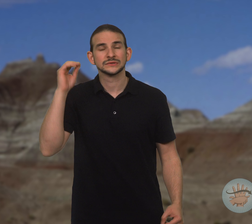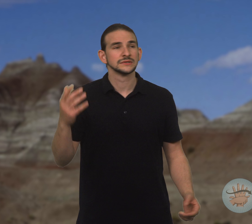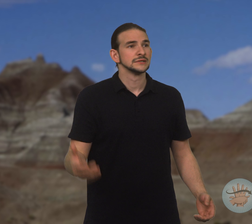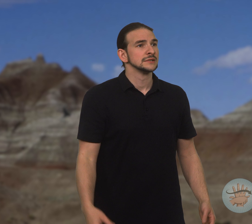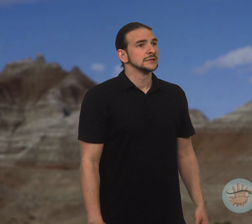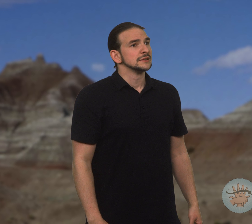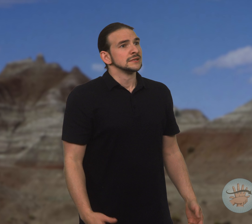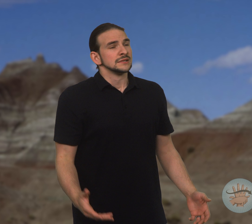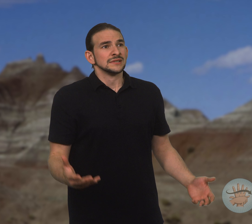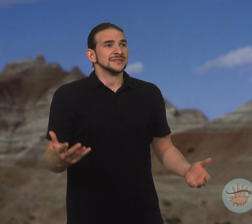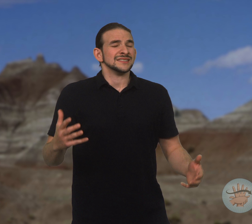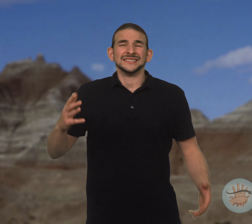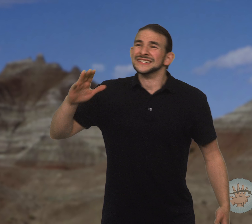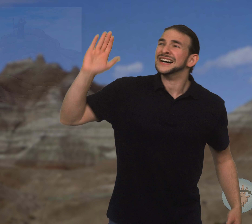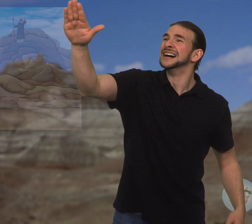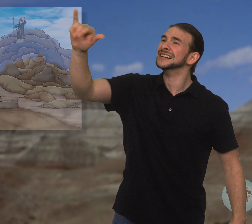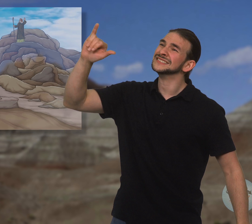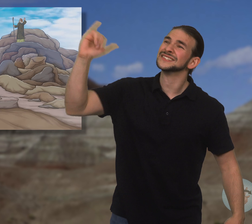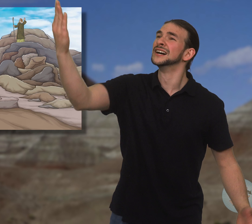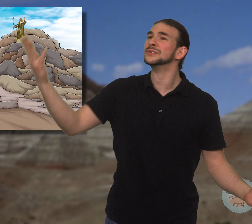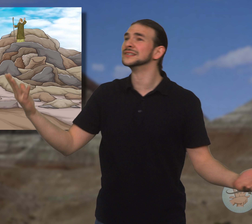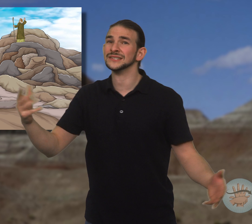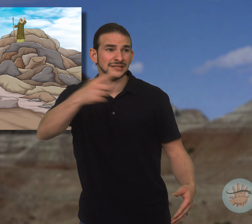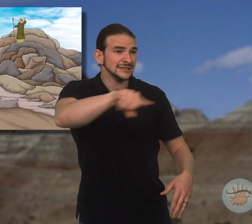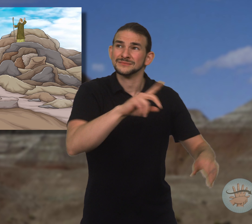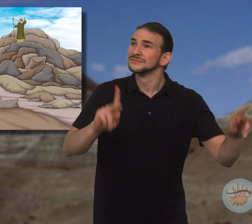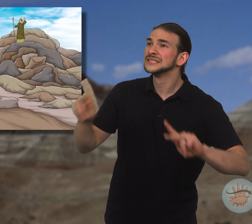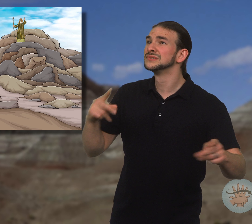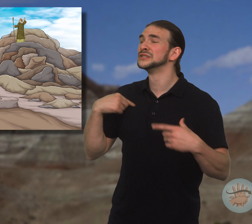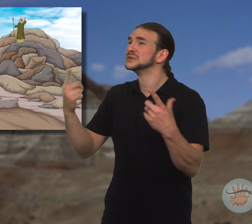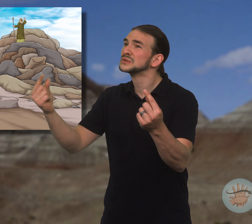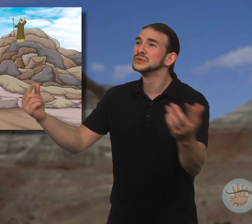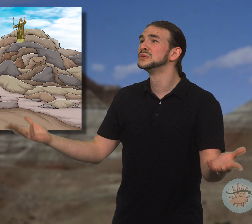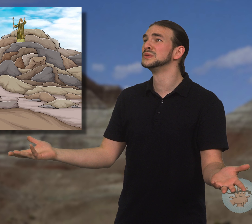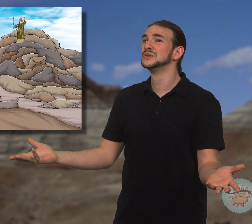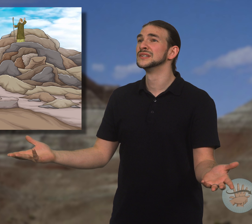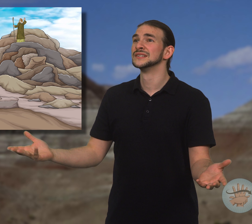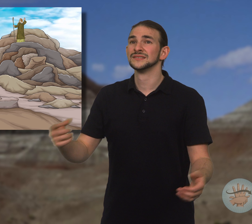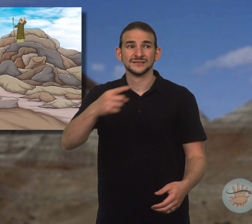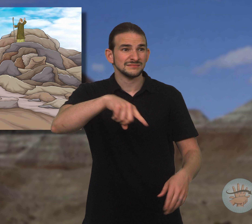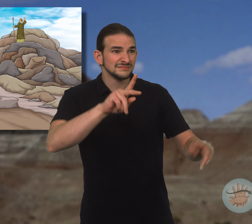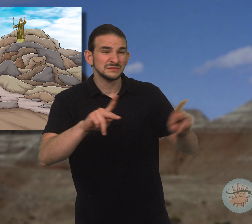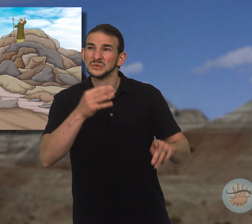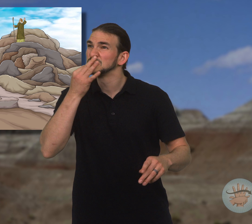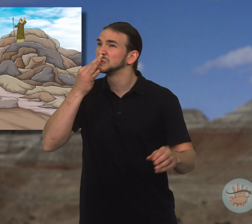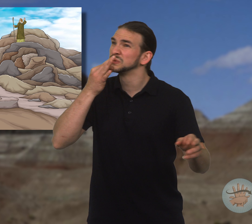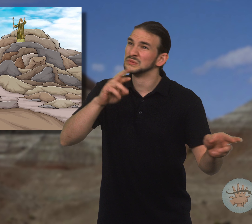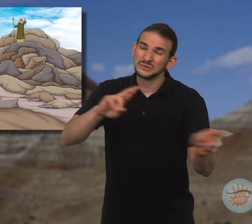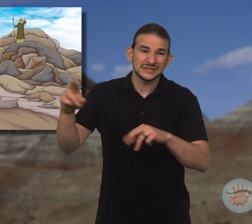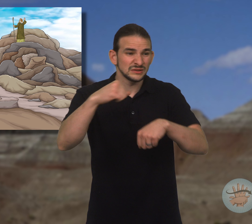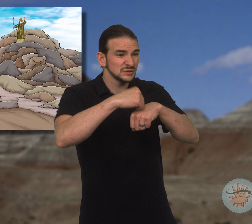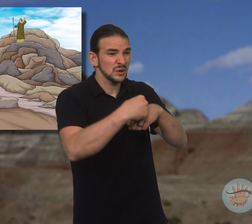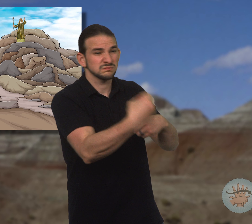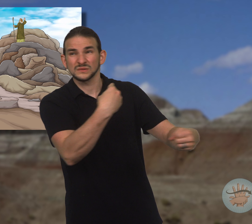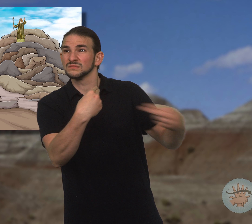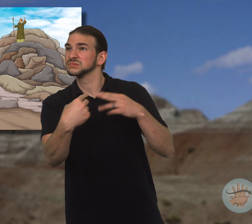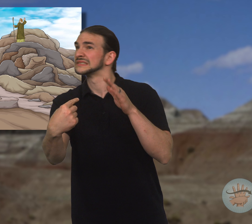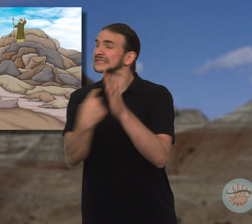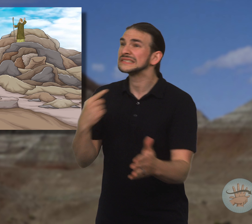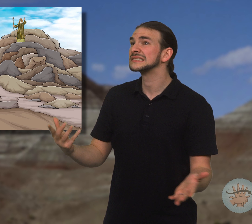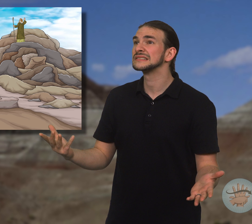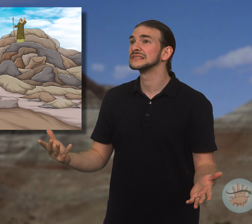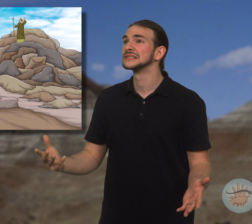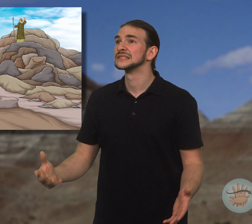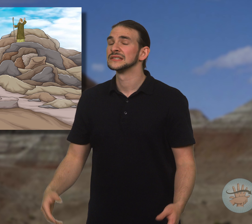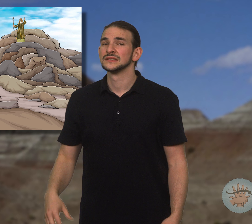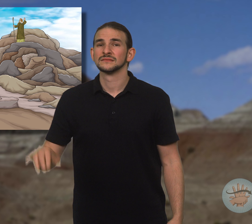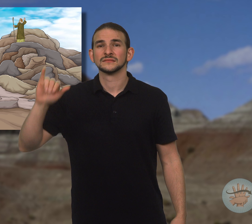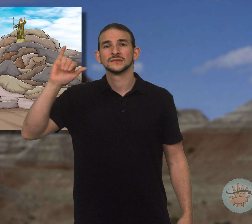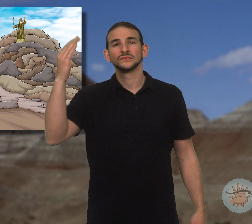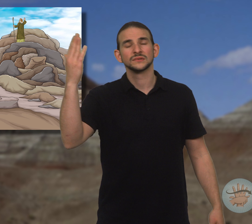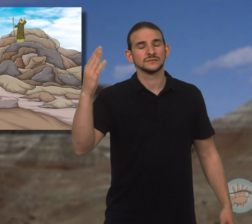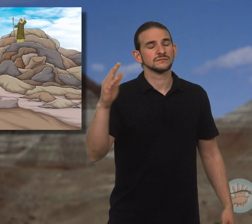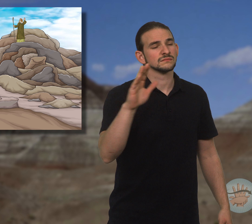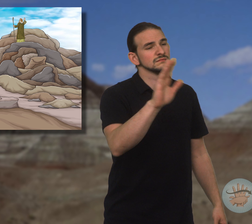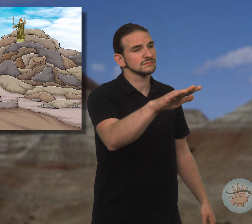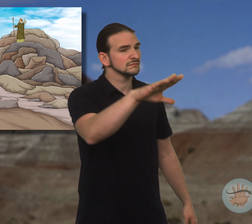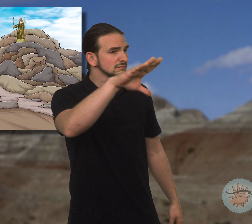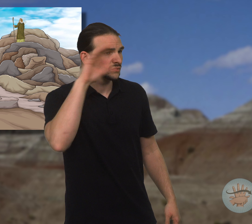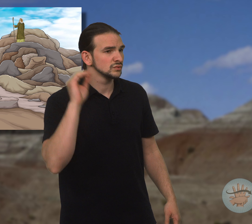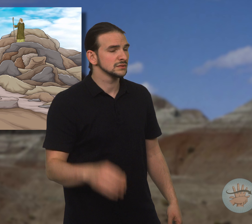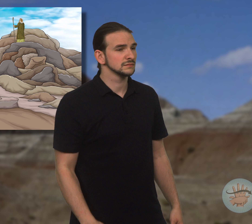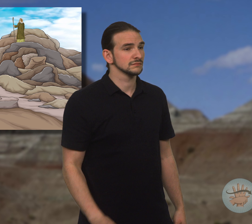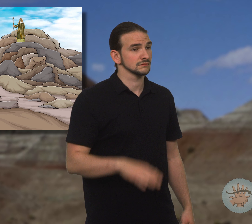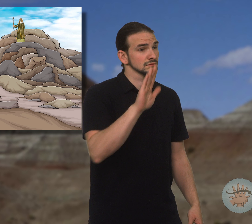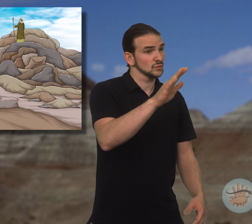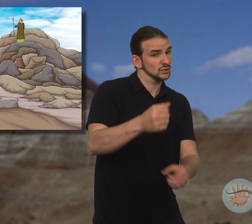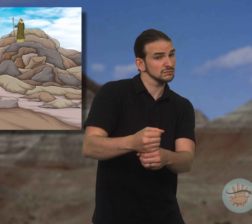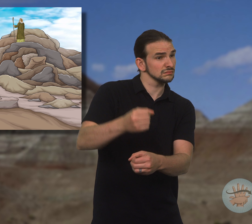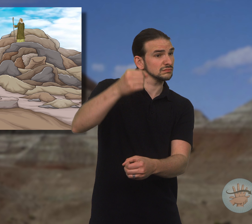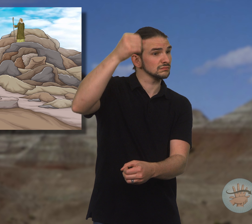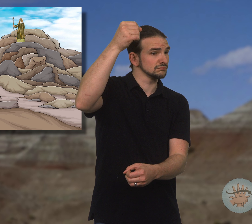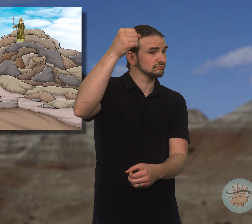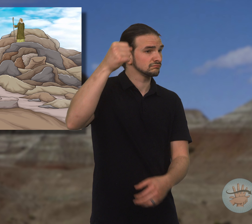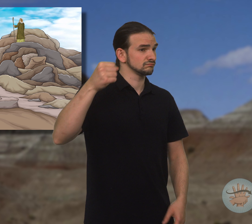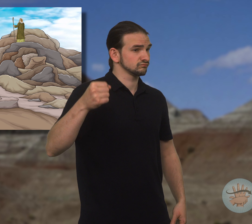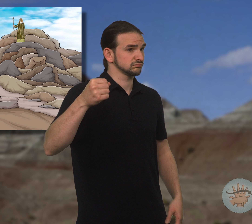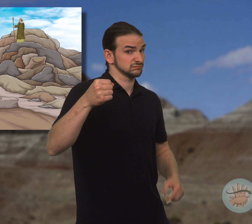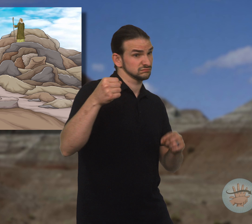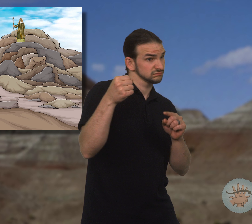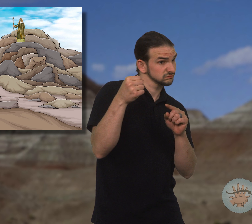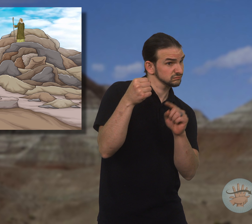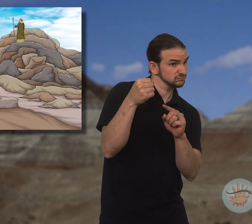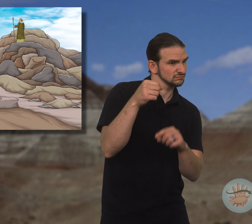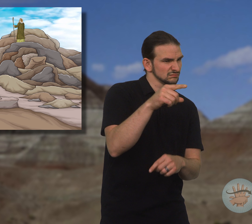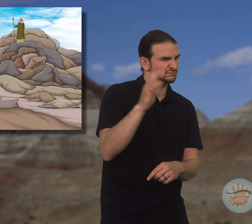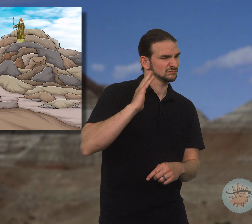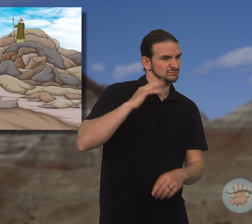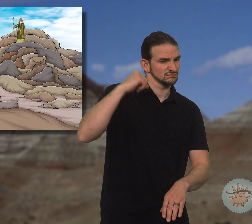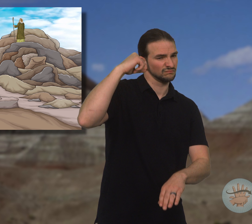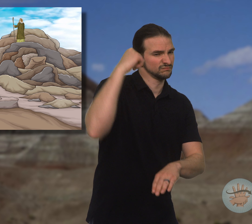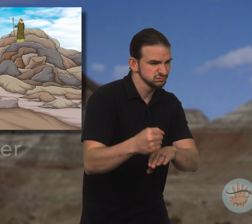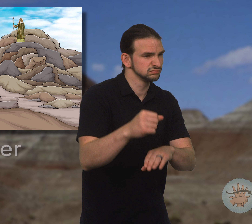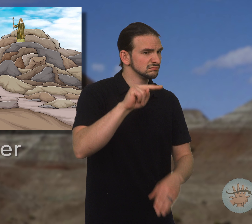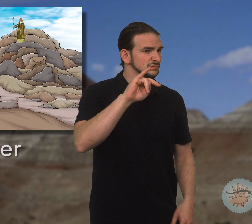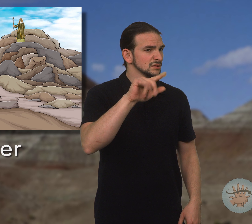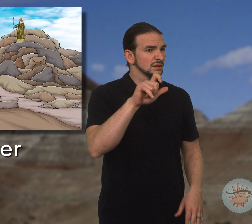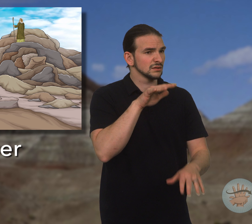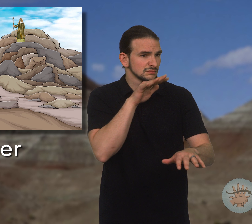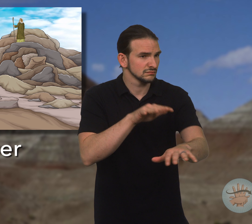Then Moses cried out to the LORD, “What should I do with these people? A little more and they will stone me!” And the LORD said to Moses, “Walk on ahead of the people and take some of the elders of Israel with you.